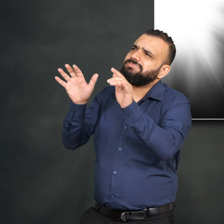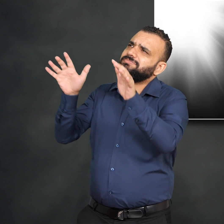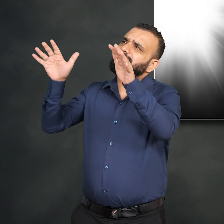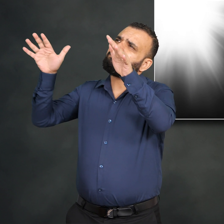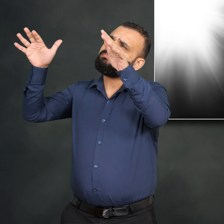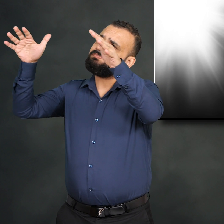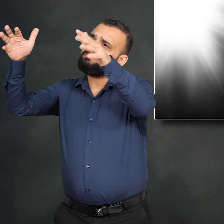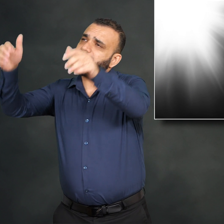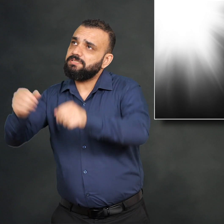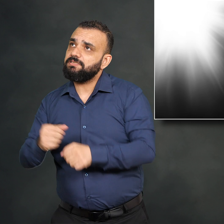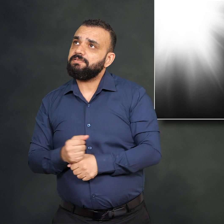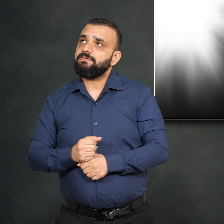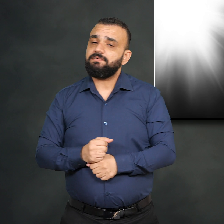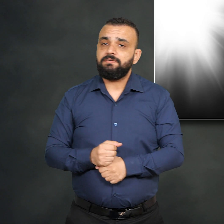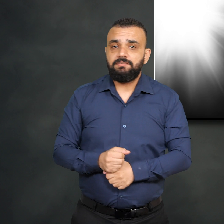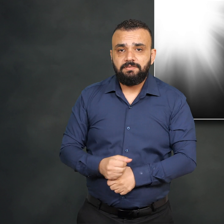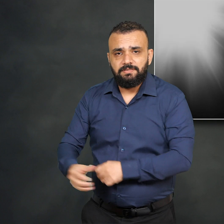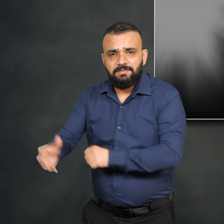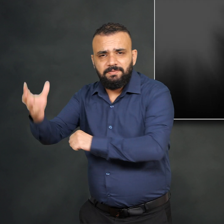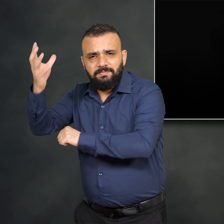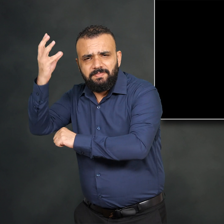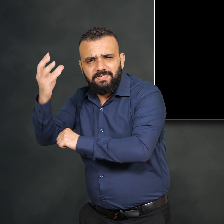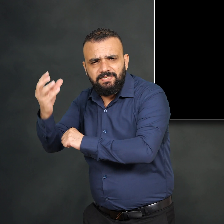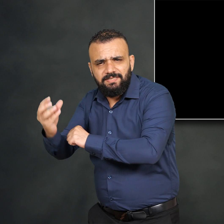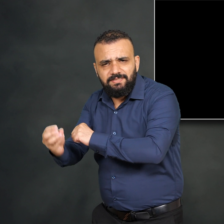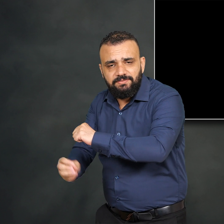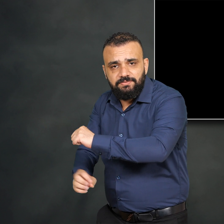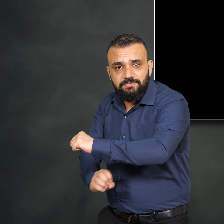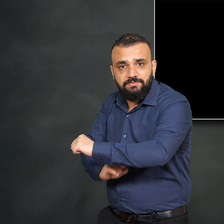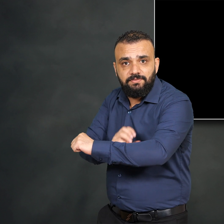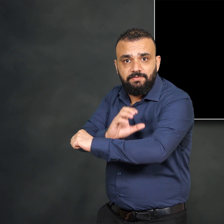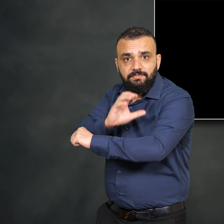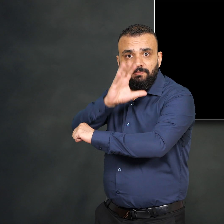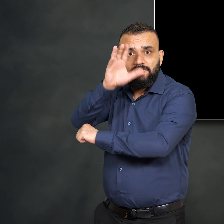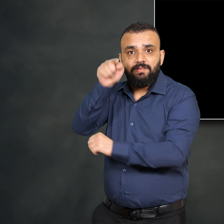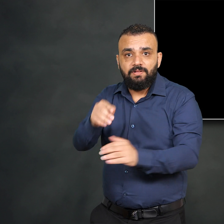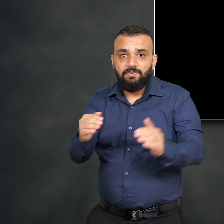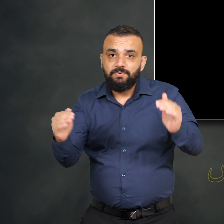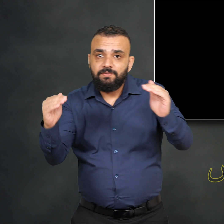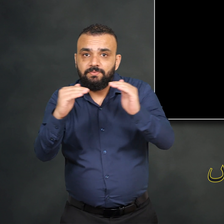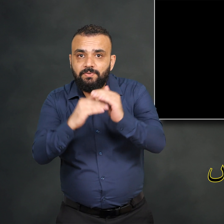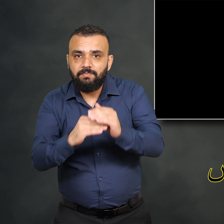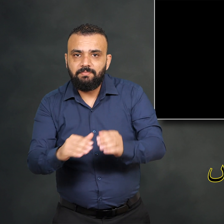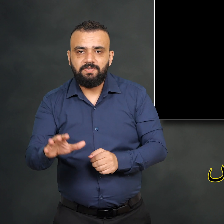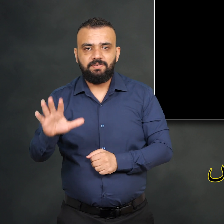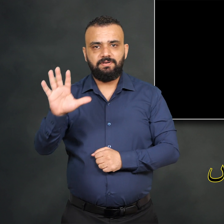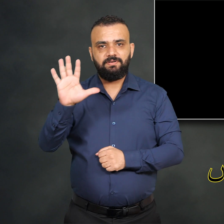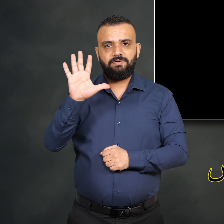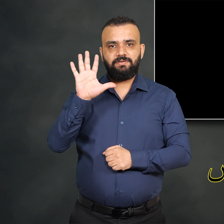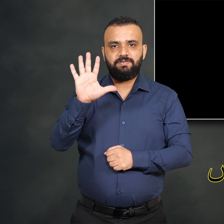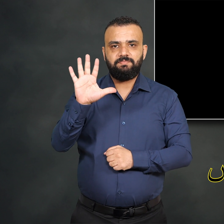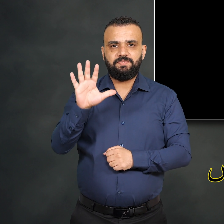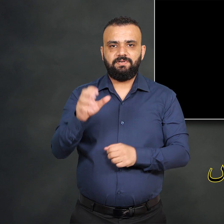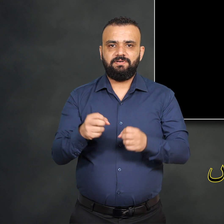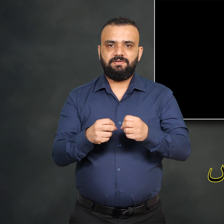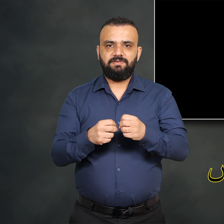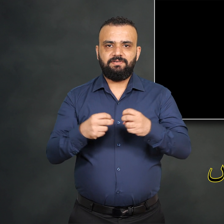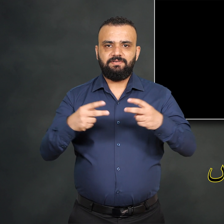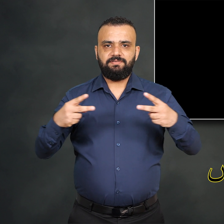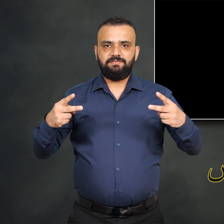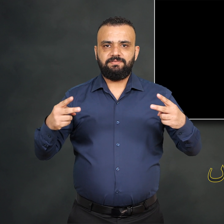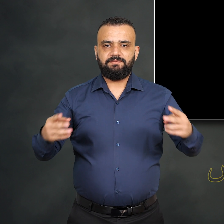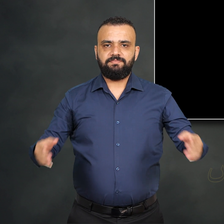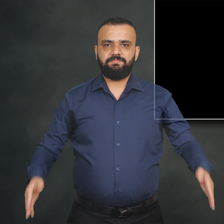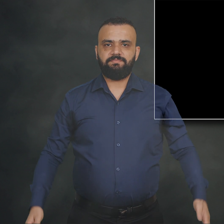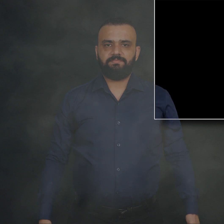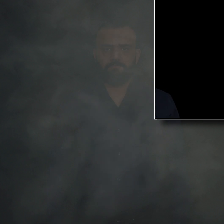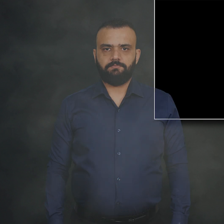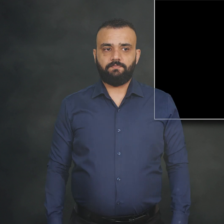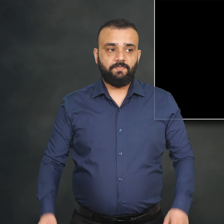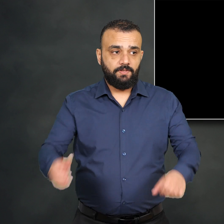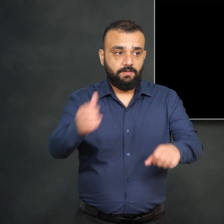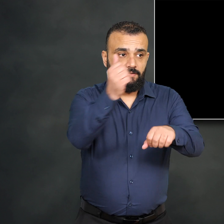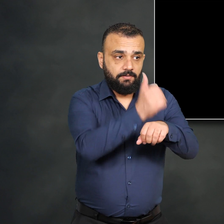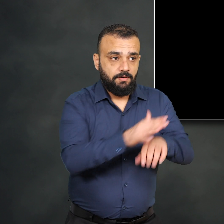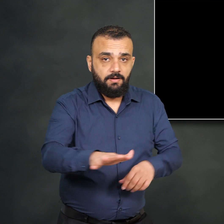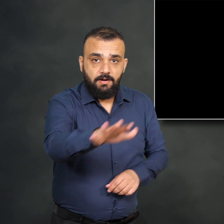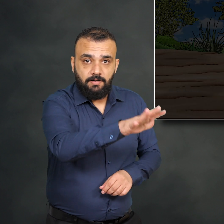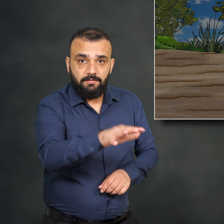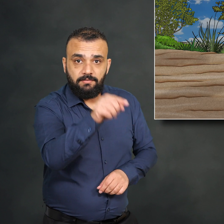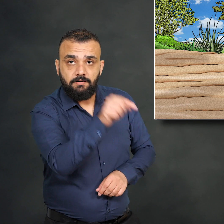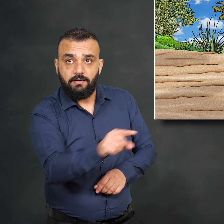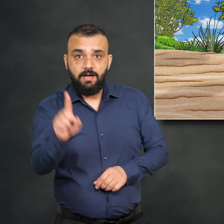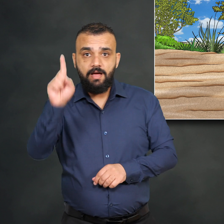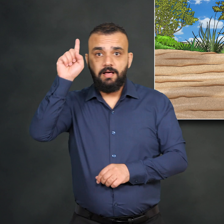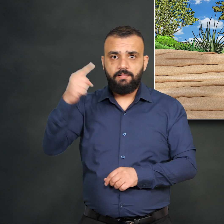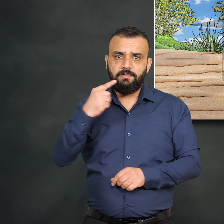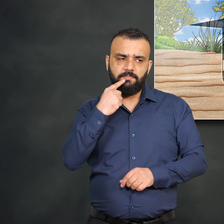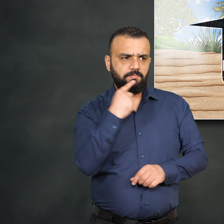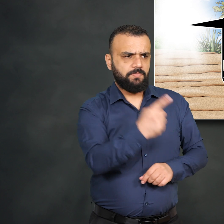And there was evening, and there was morning—the fifth day.